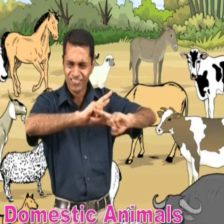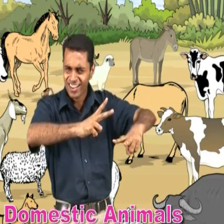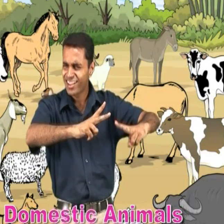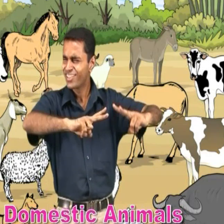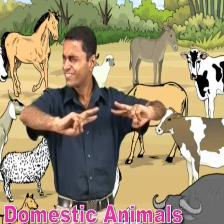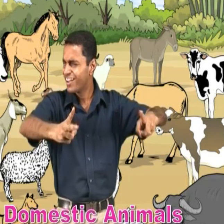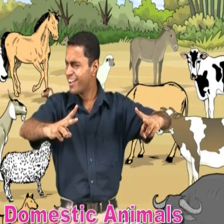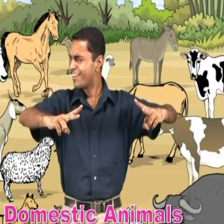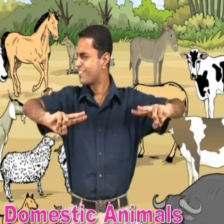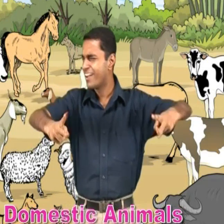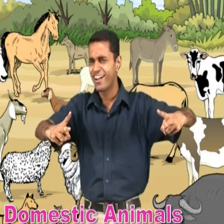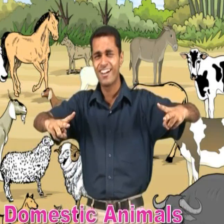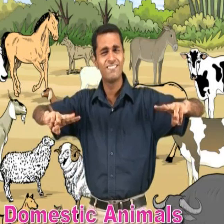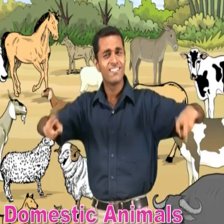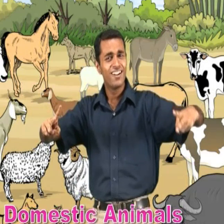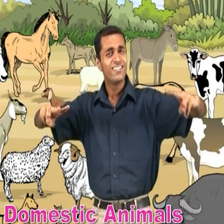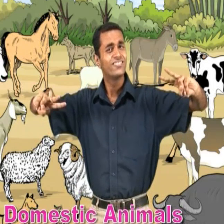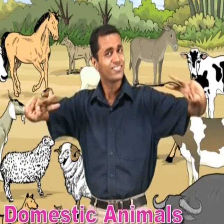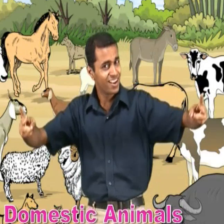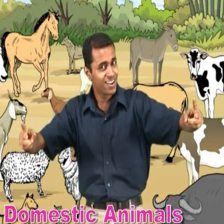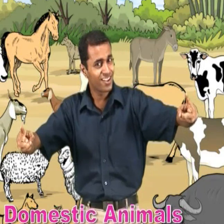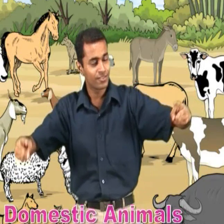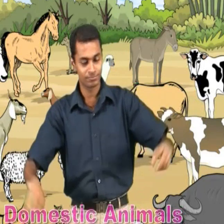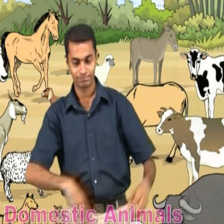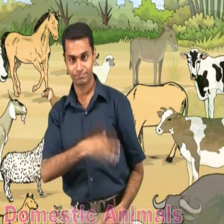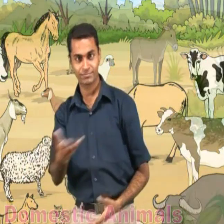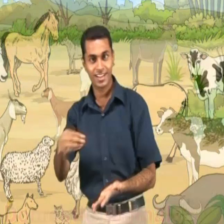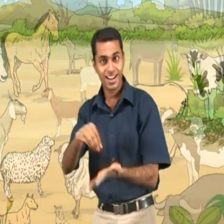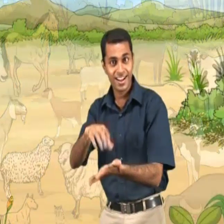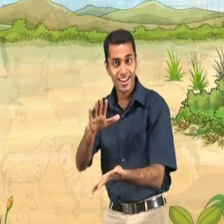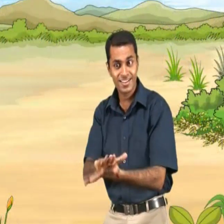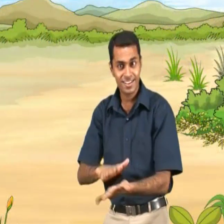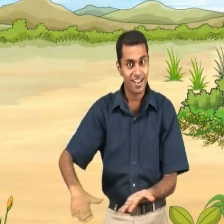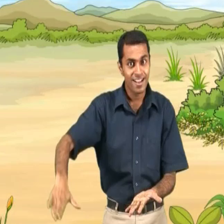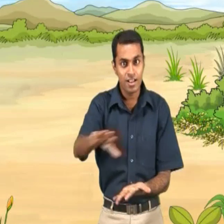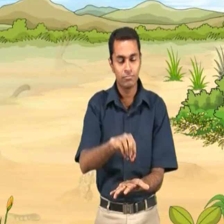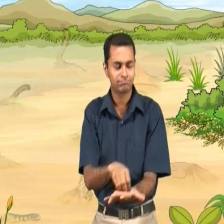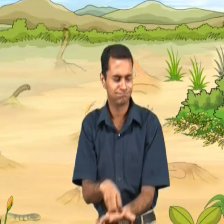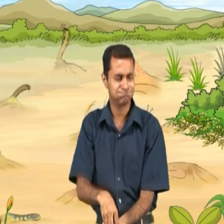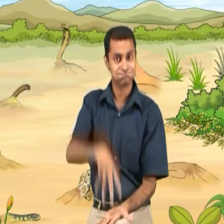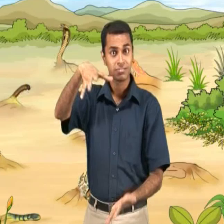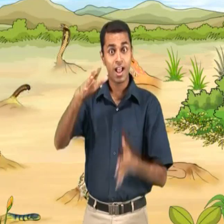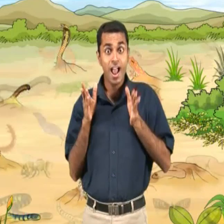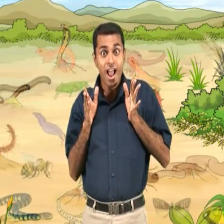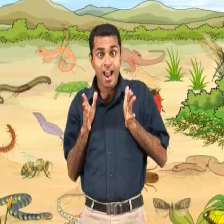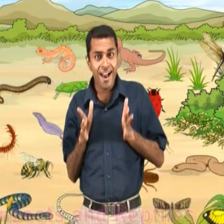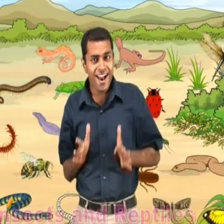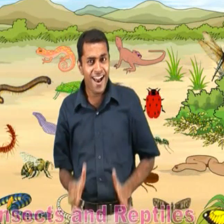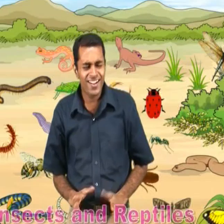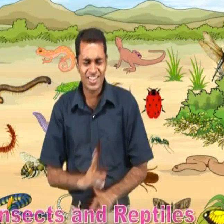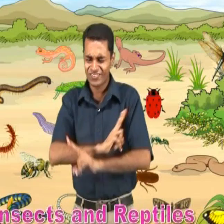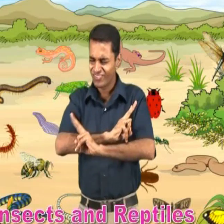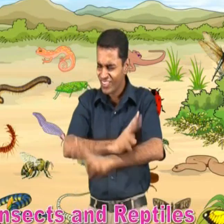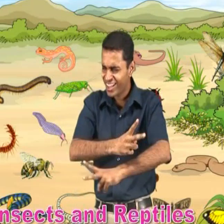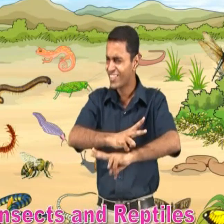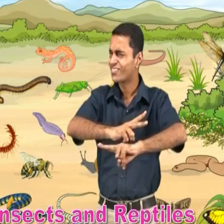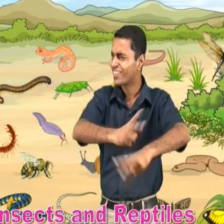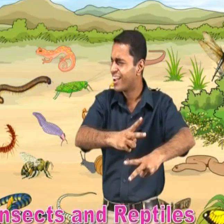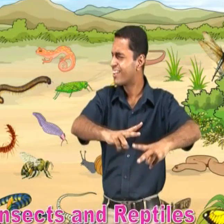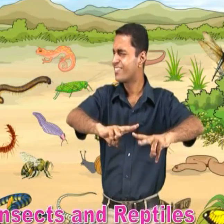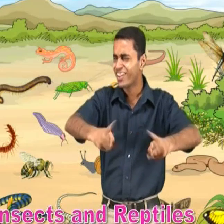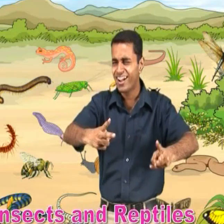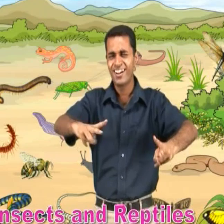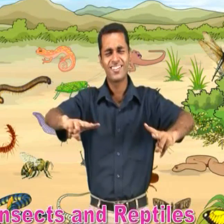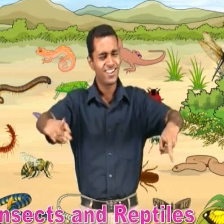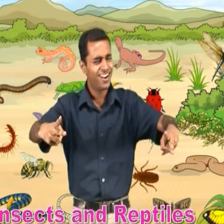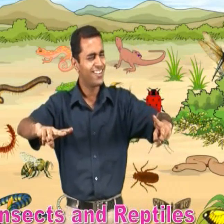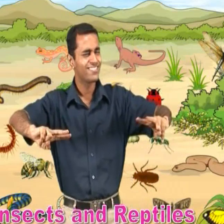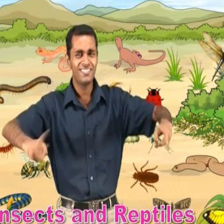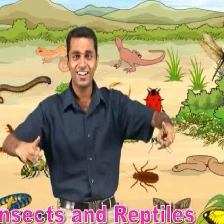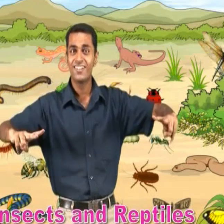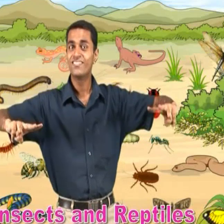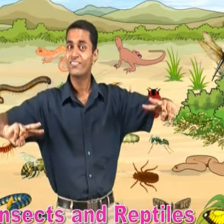And it was so.